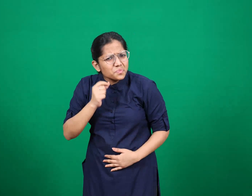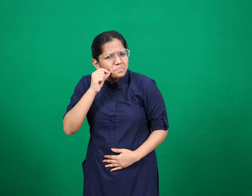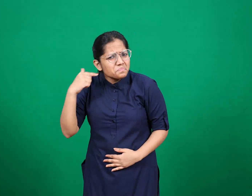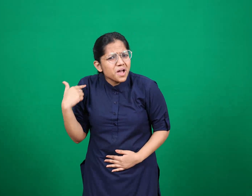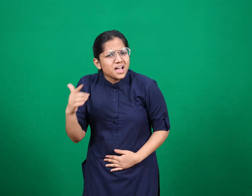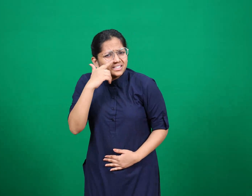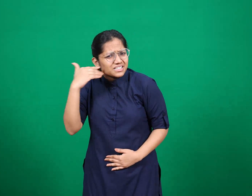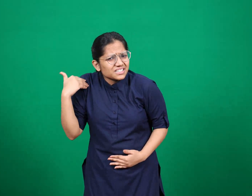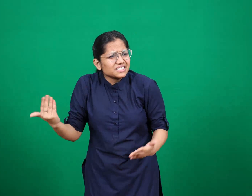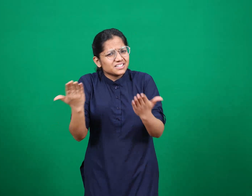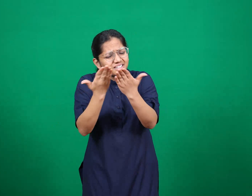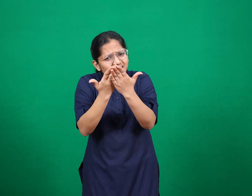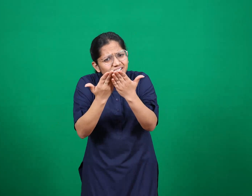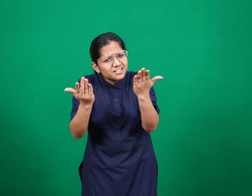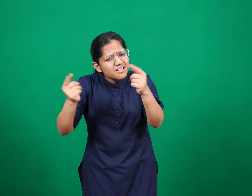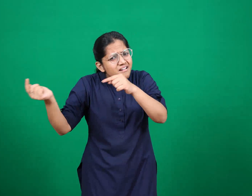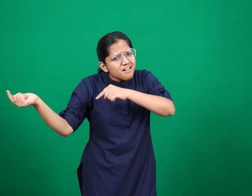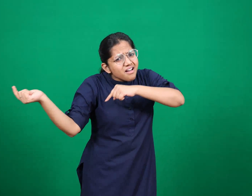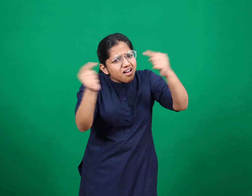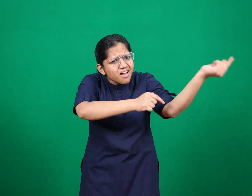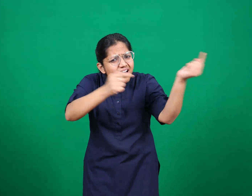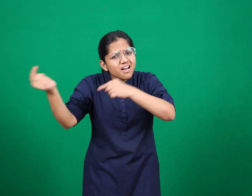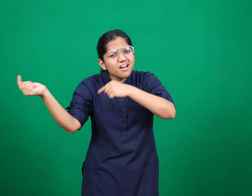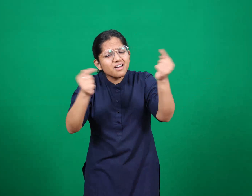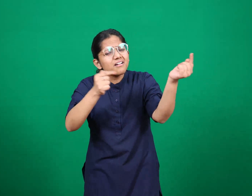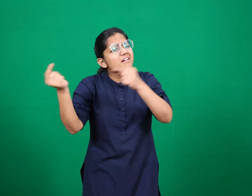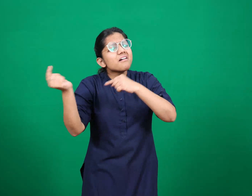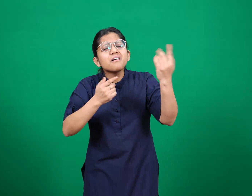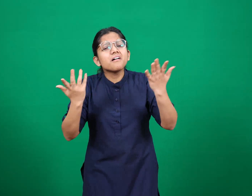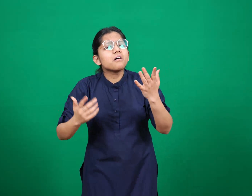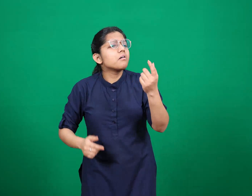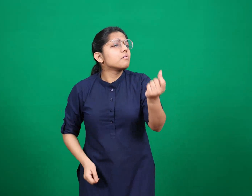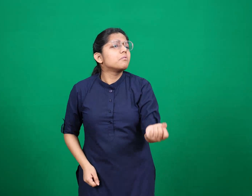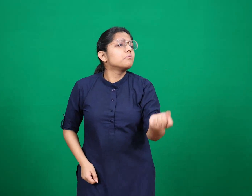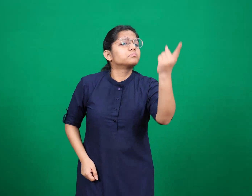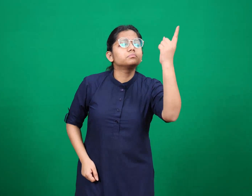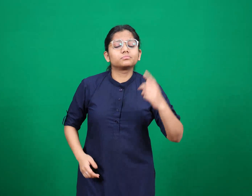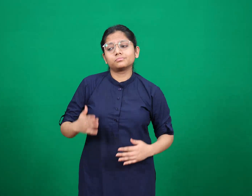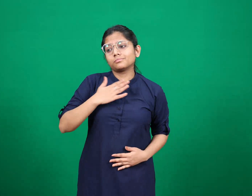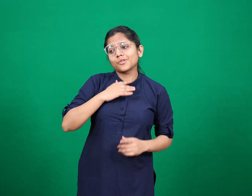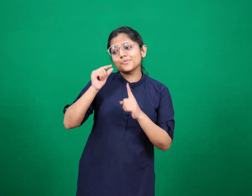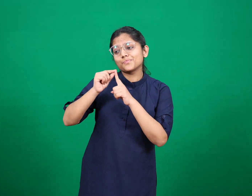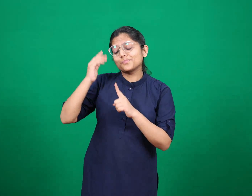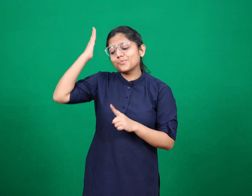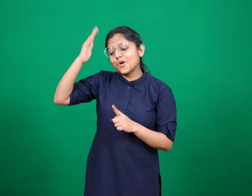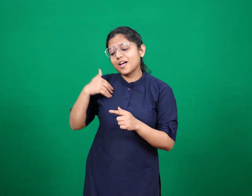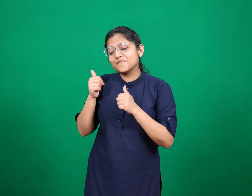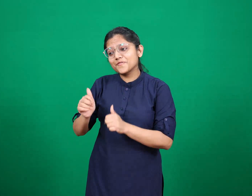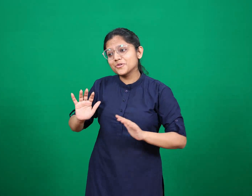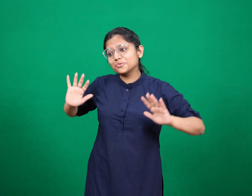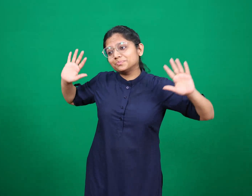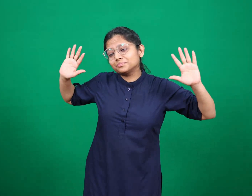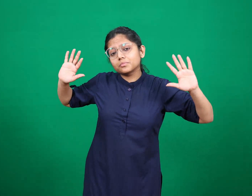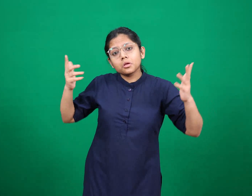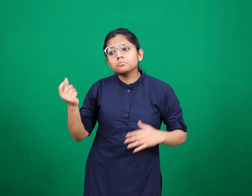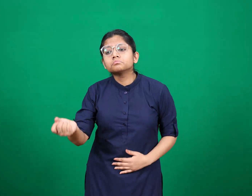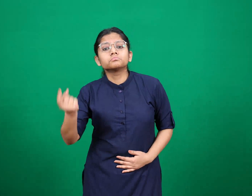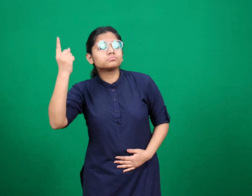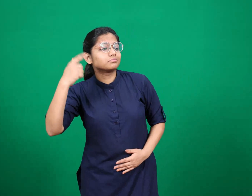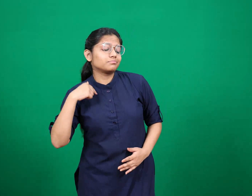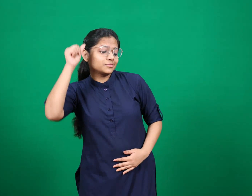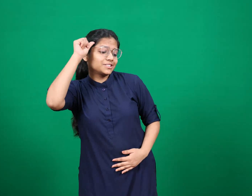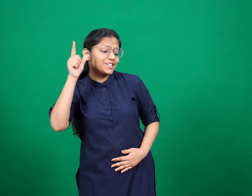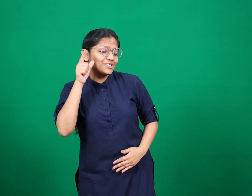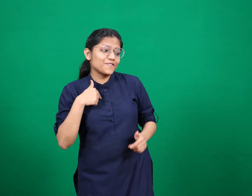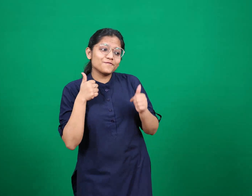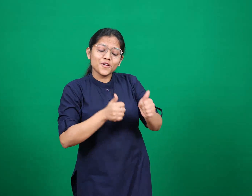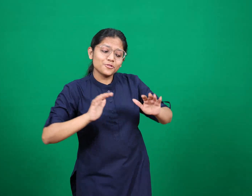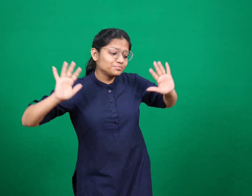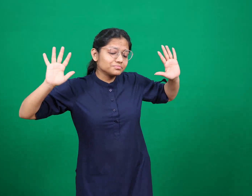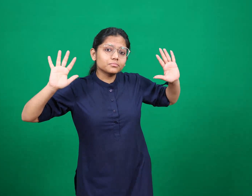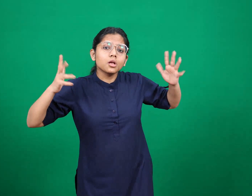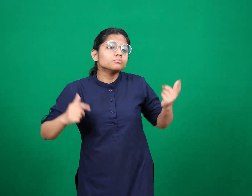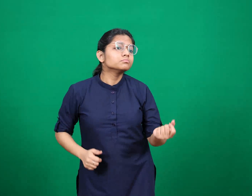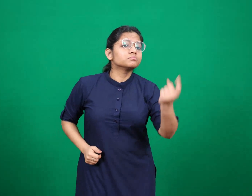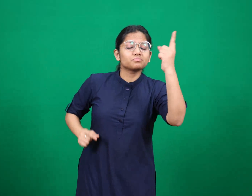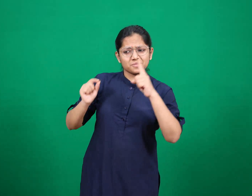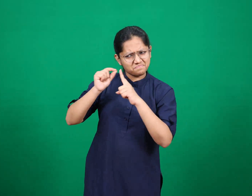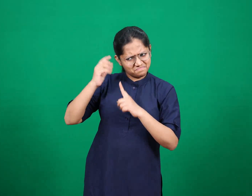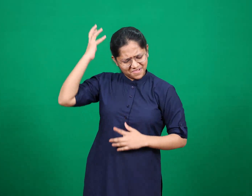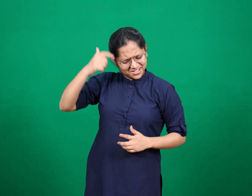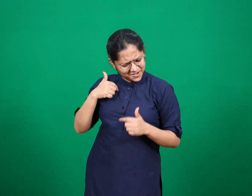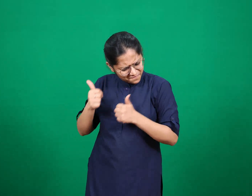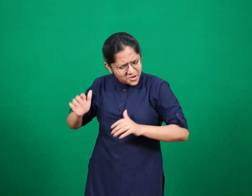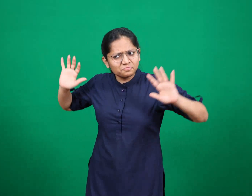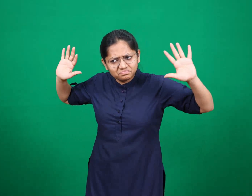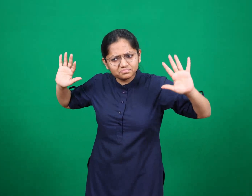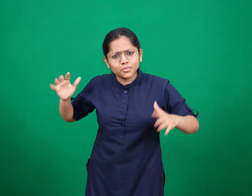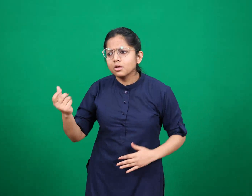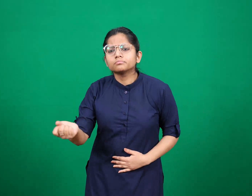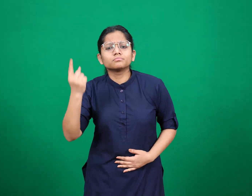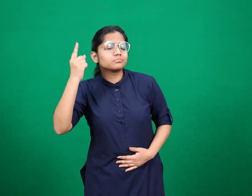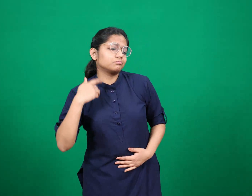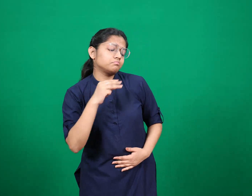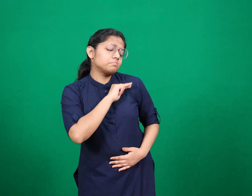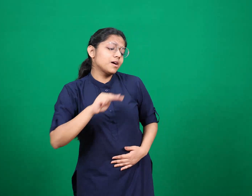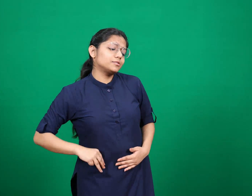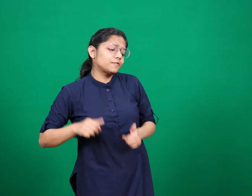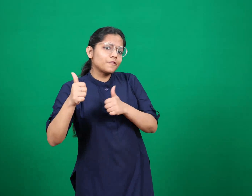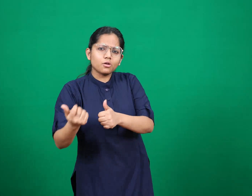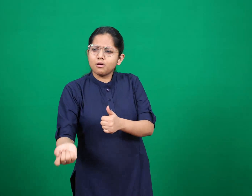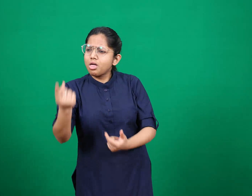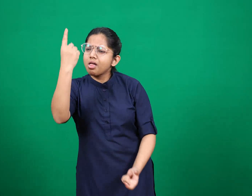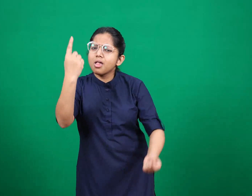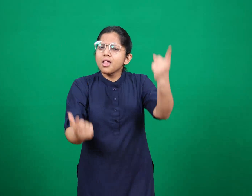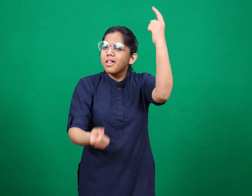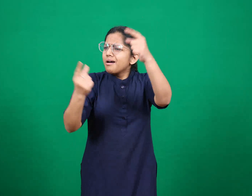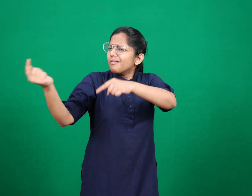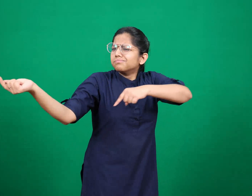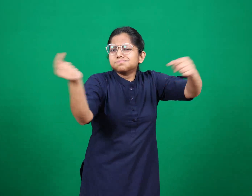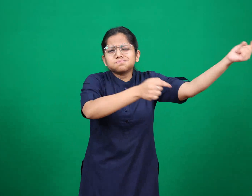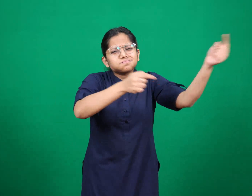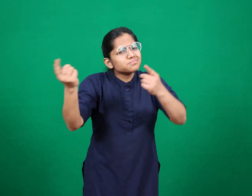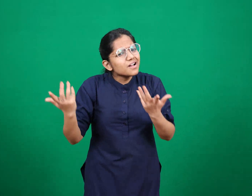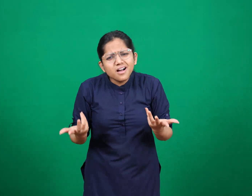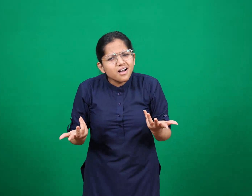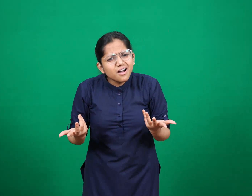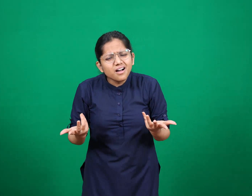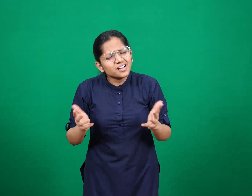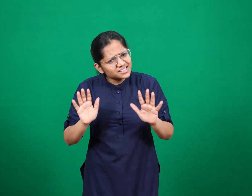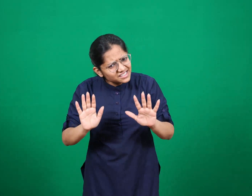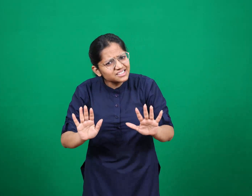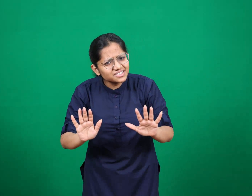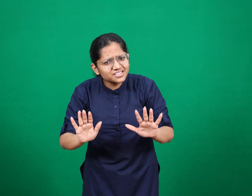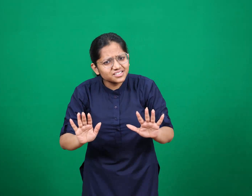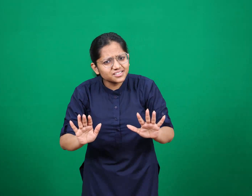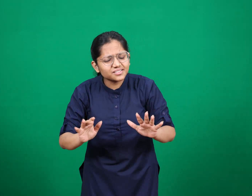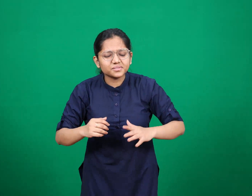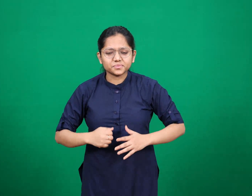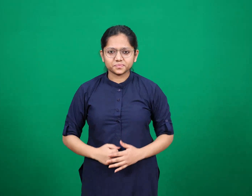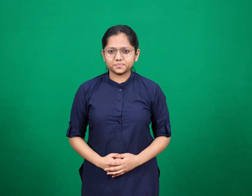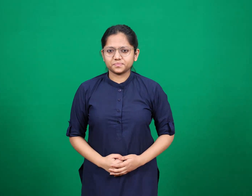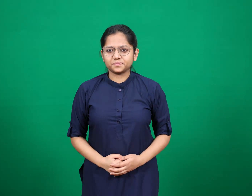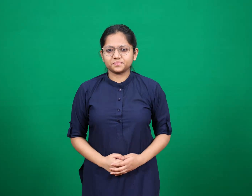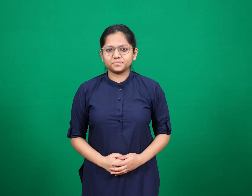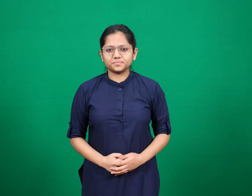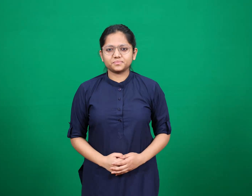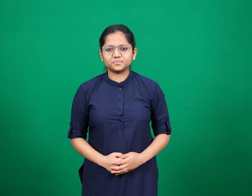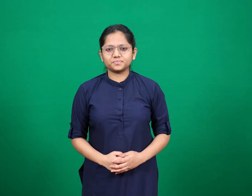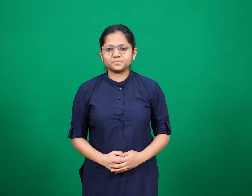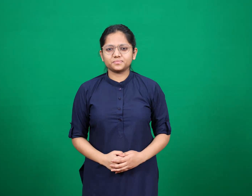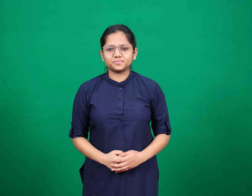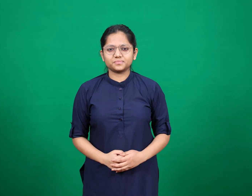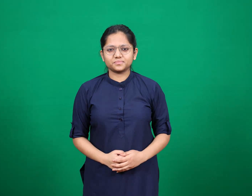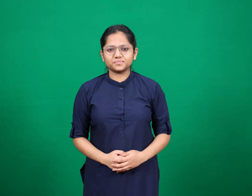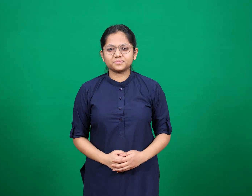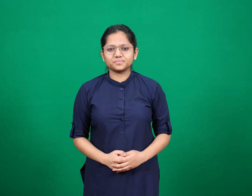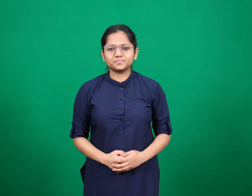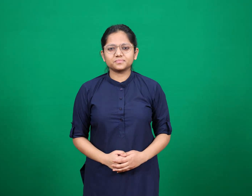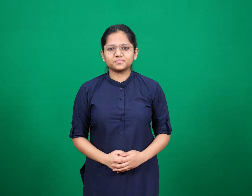What I mean is this: Individuals among you are saying, "I follow Paul," " I follow Apollos," " I follow Cephas," or " I follow Christ."